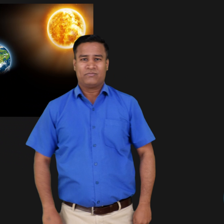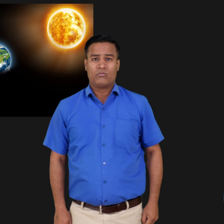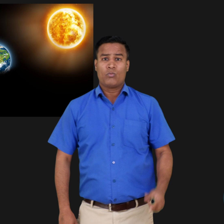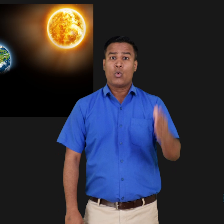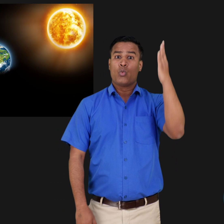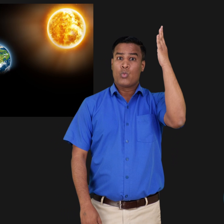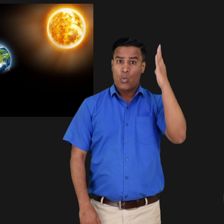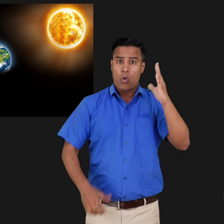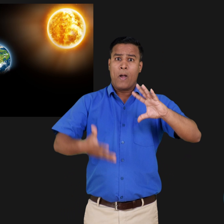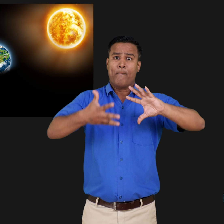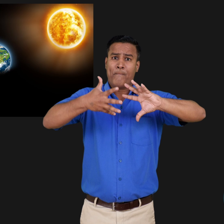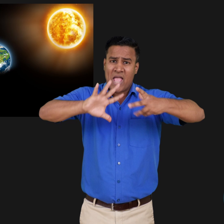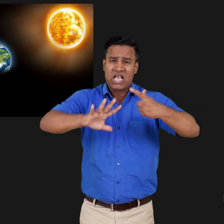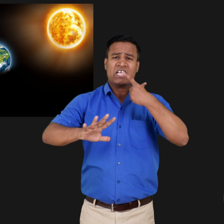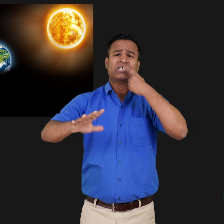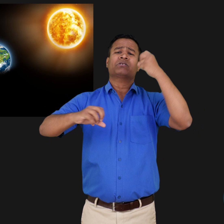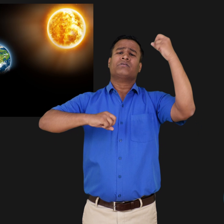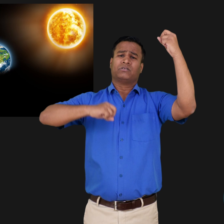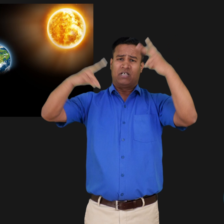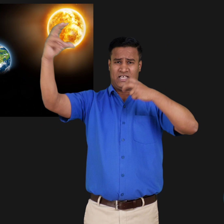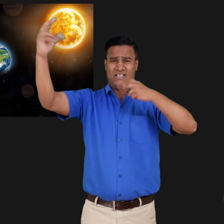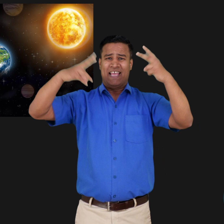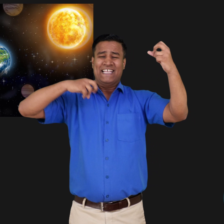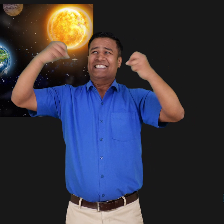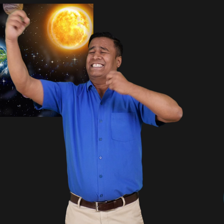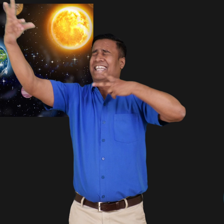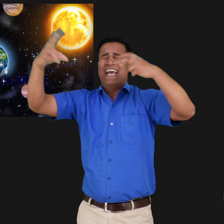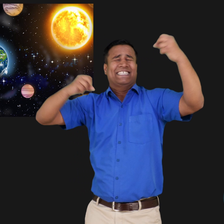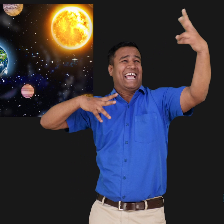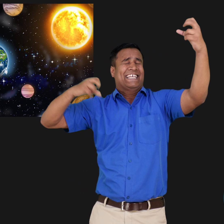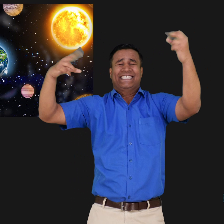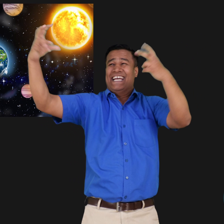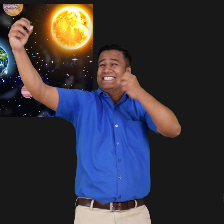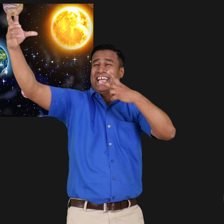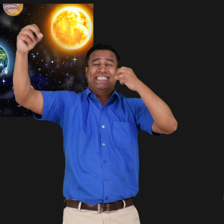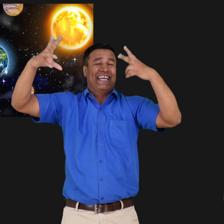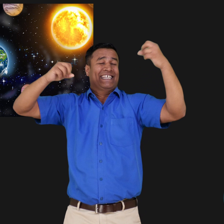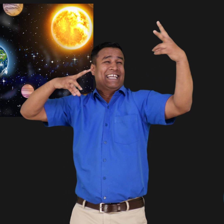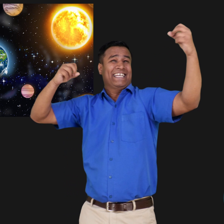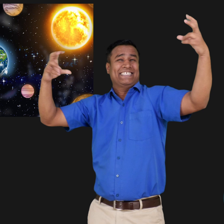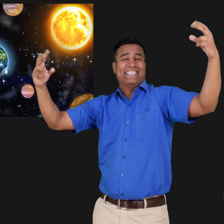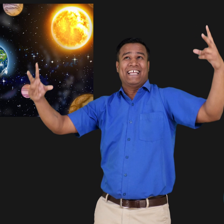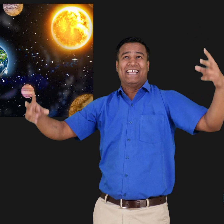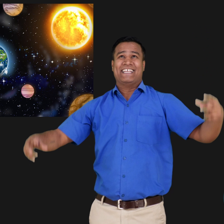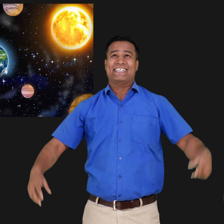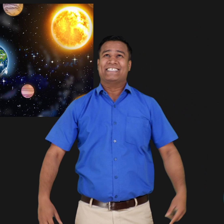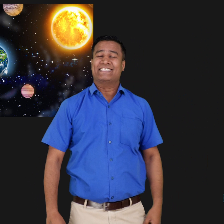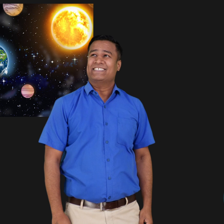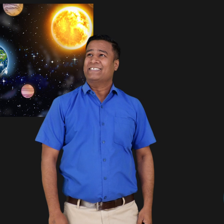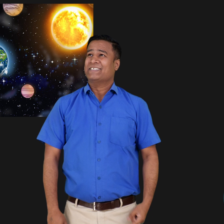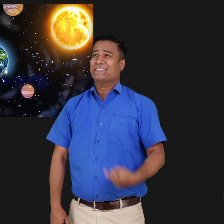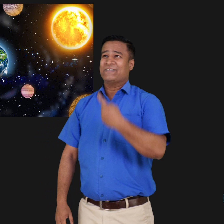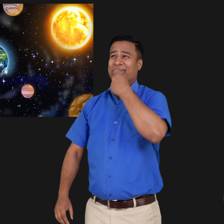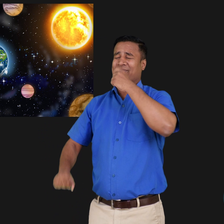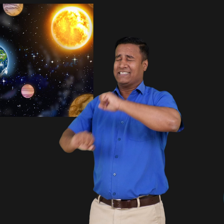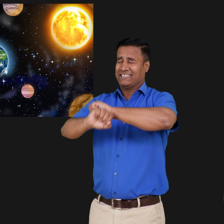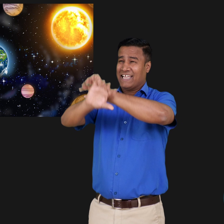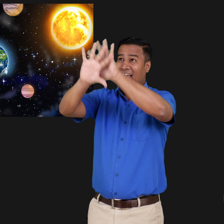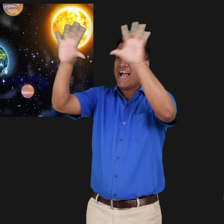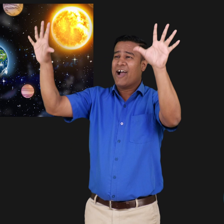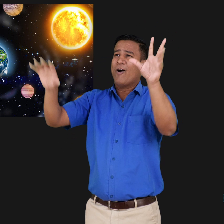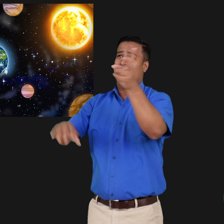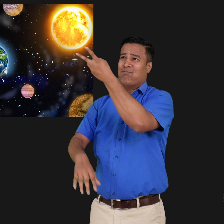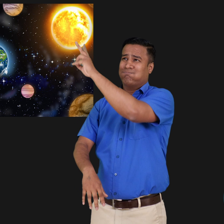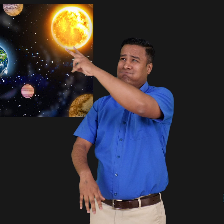And He made the stars as well.